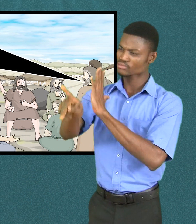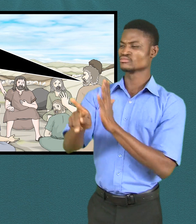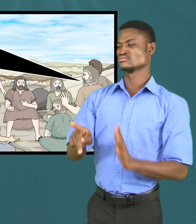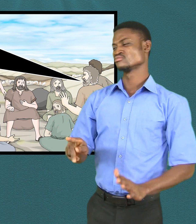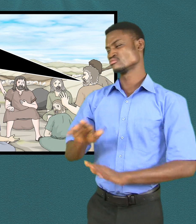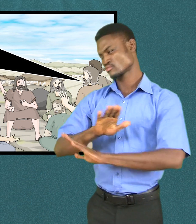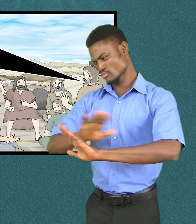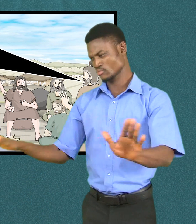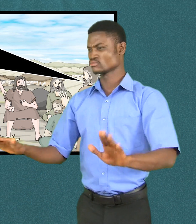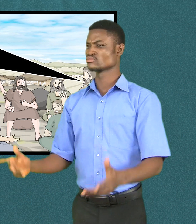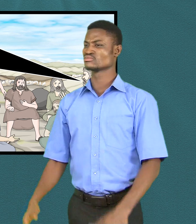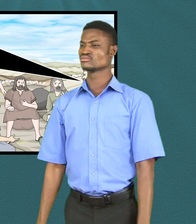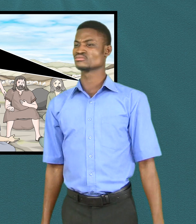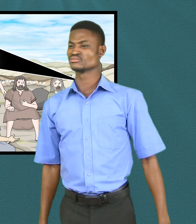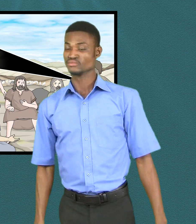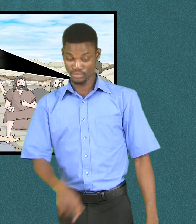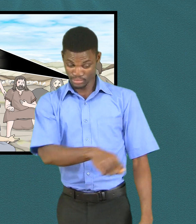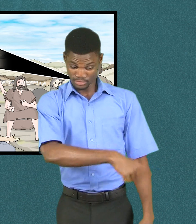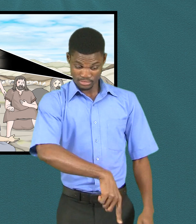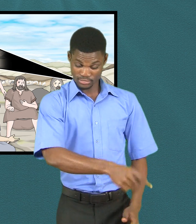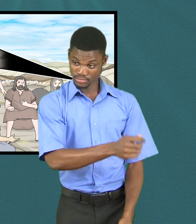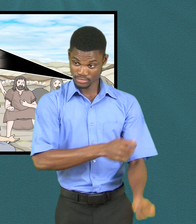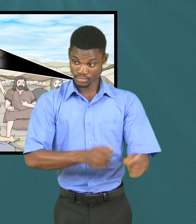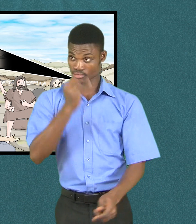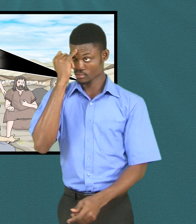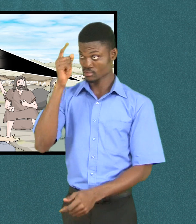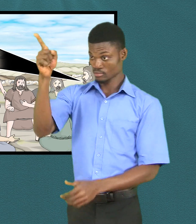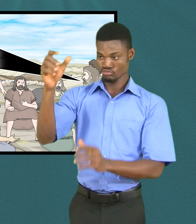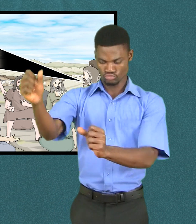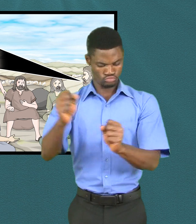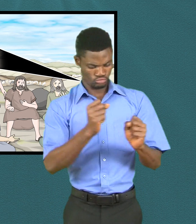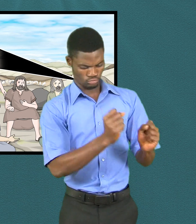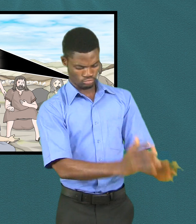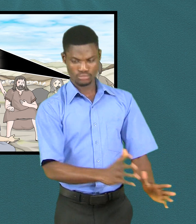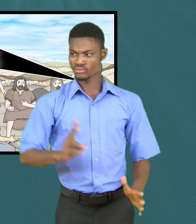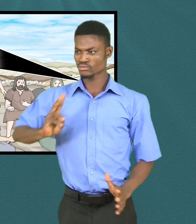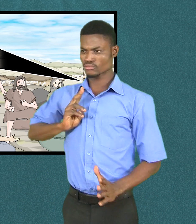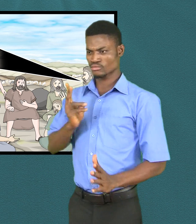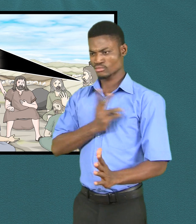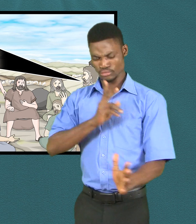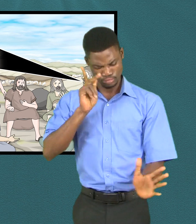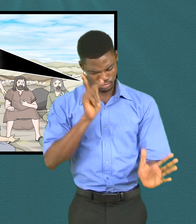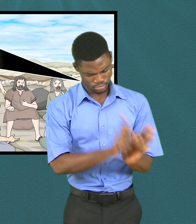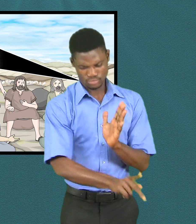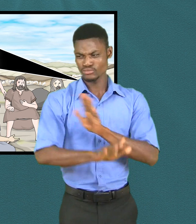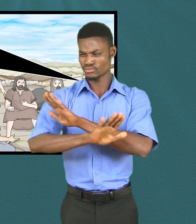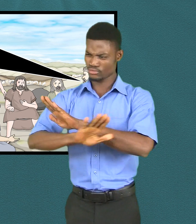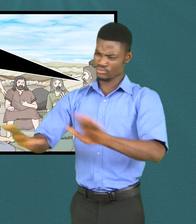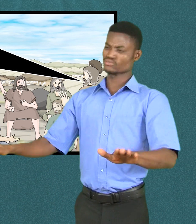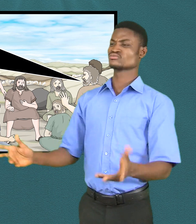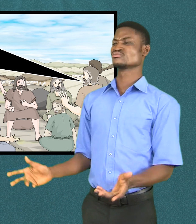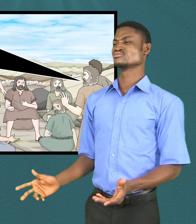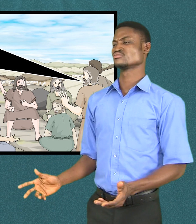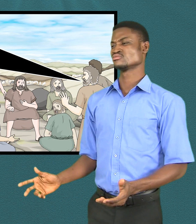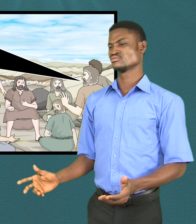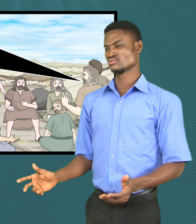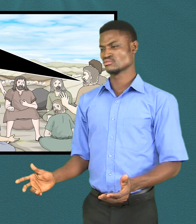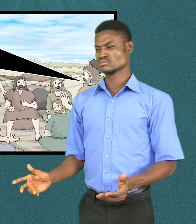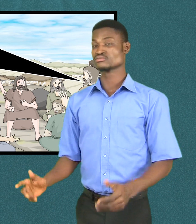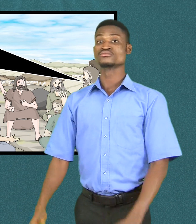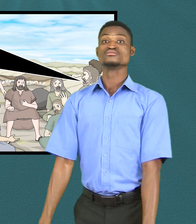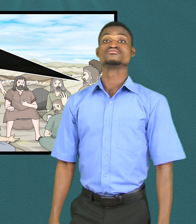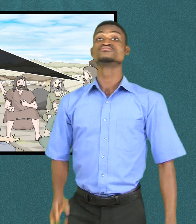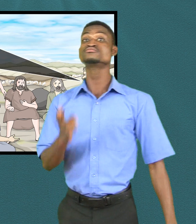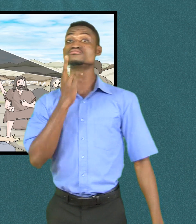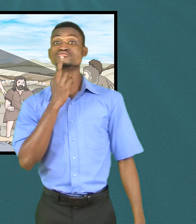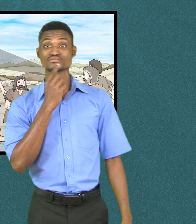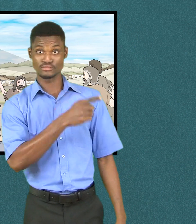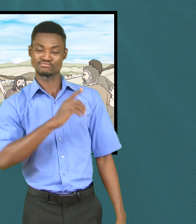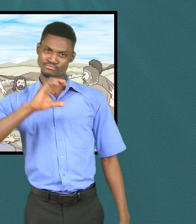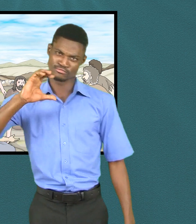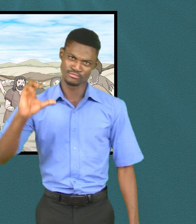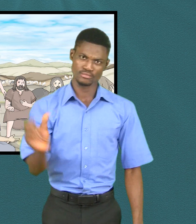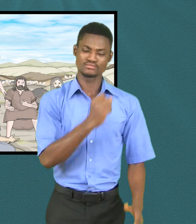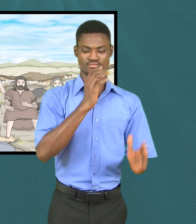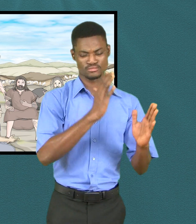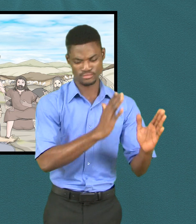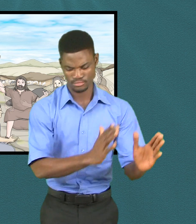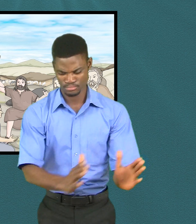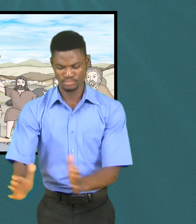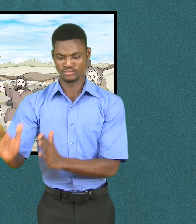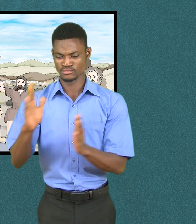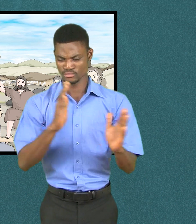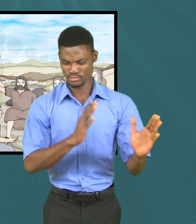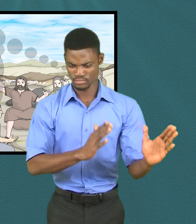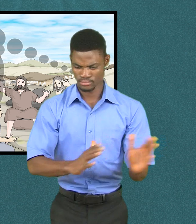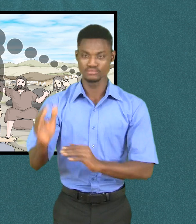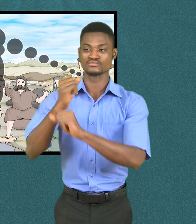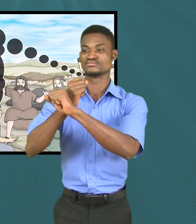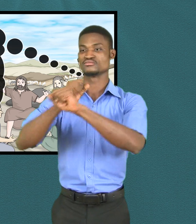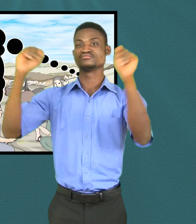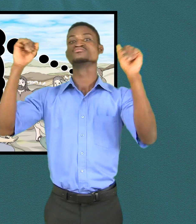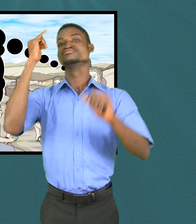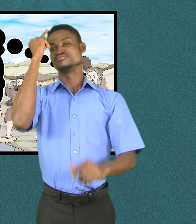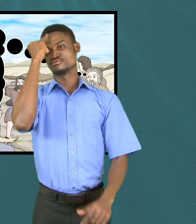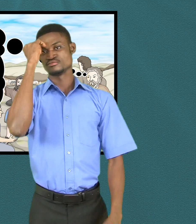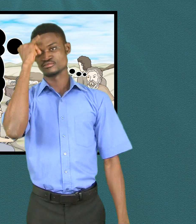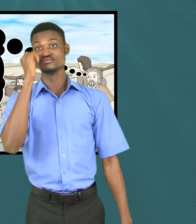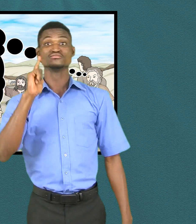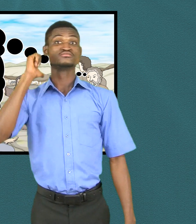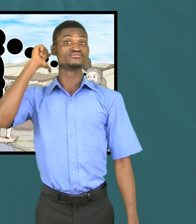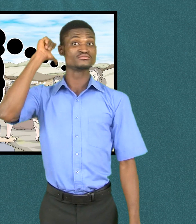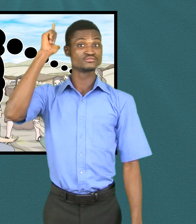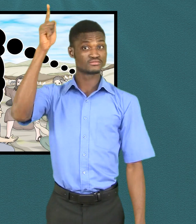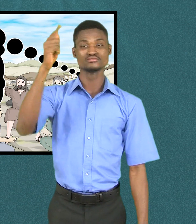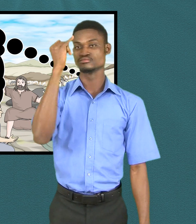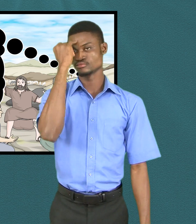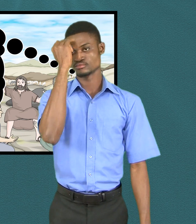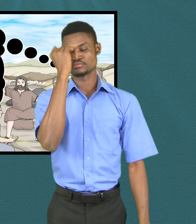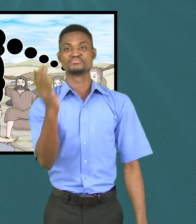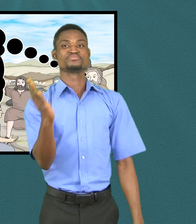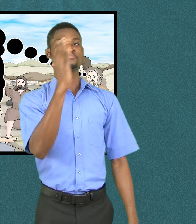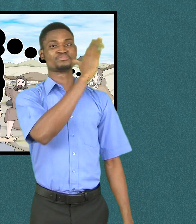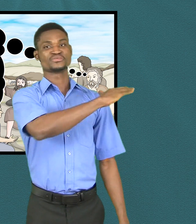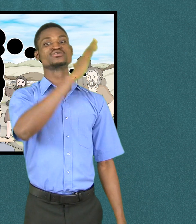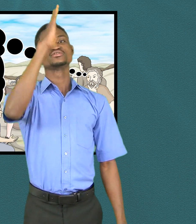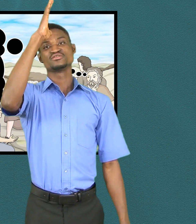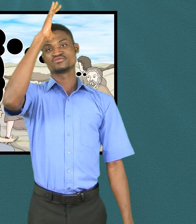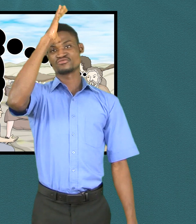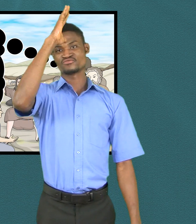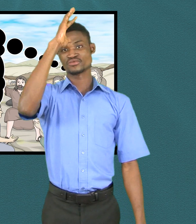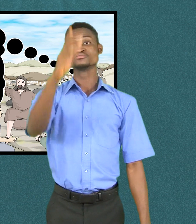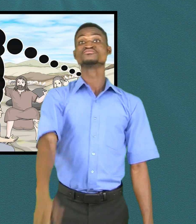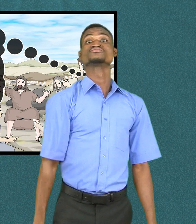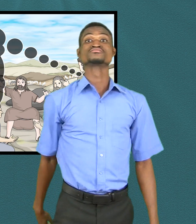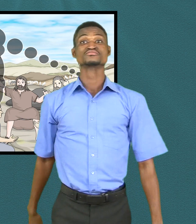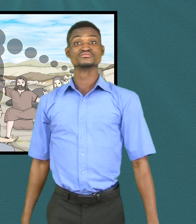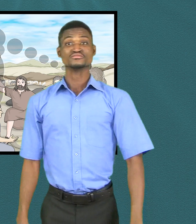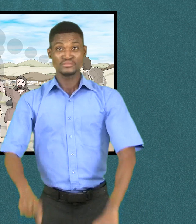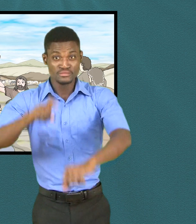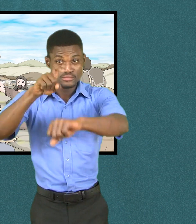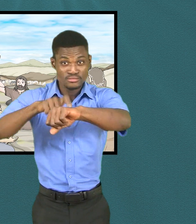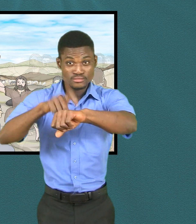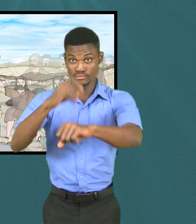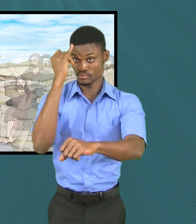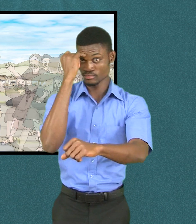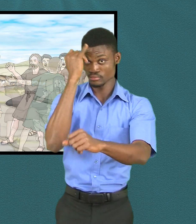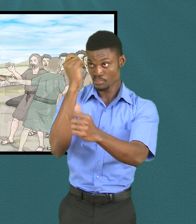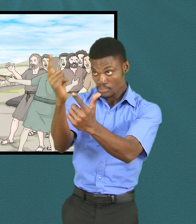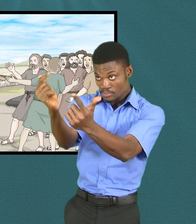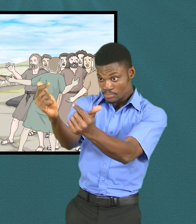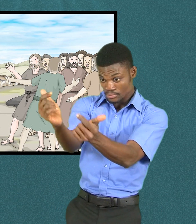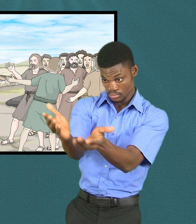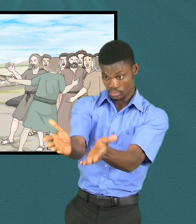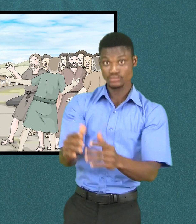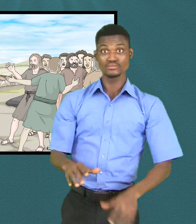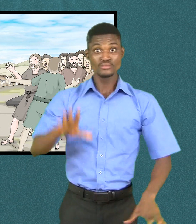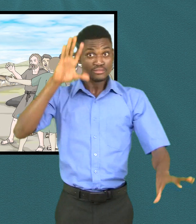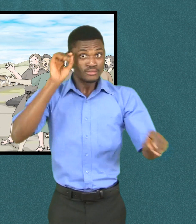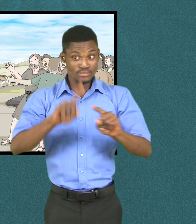Throw him into this pit in the wilderness, but do not lay a hand on him.” Reuben said this so that he could rescue Joseph from their hands and return him to his father.